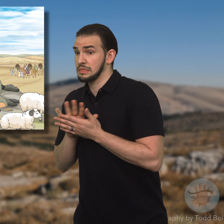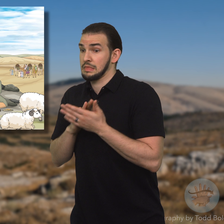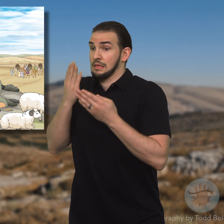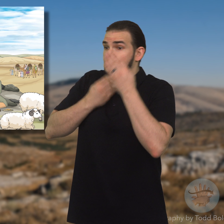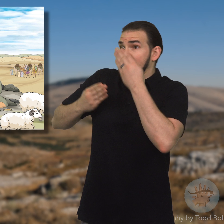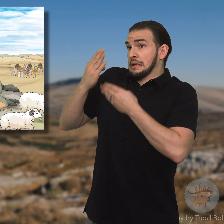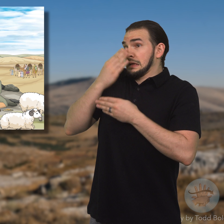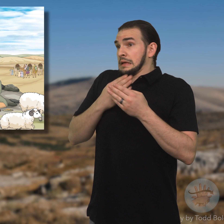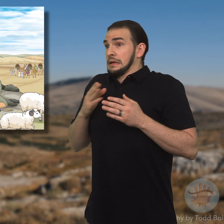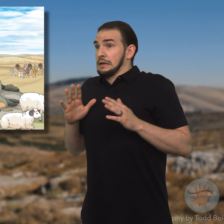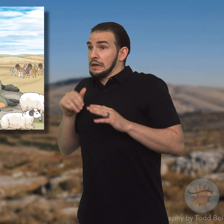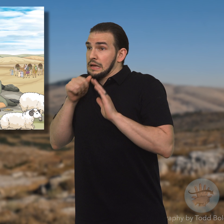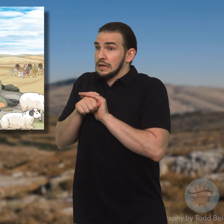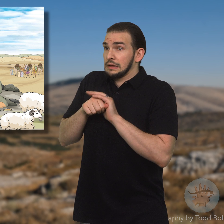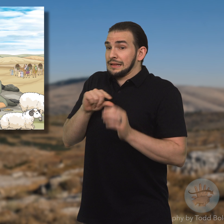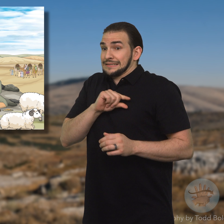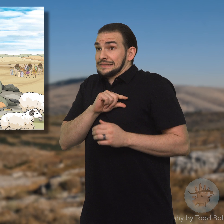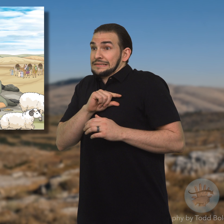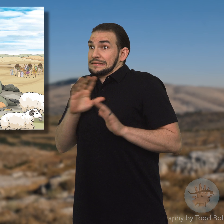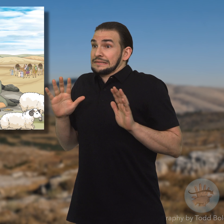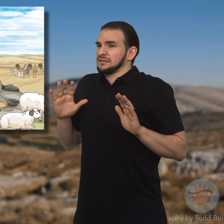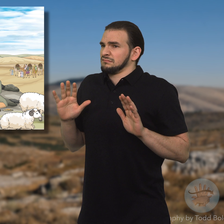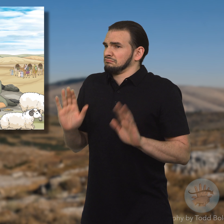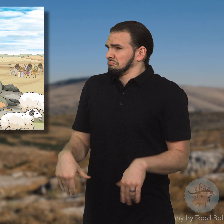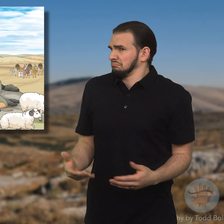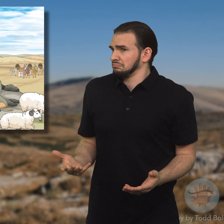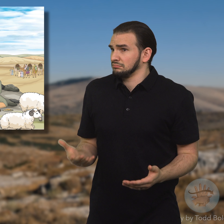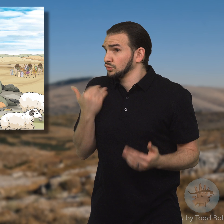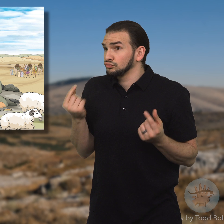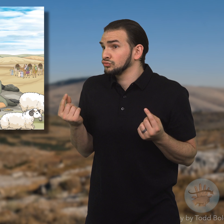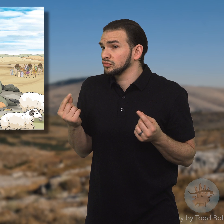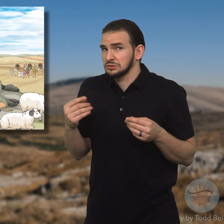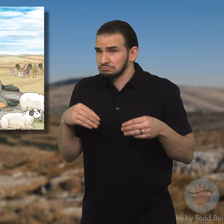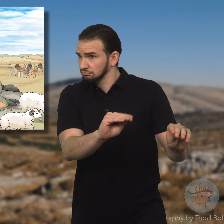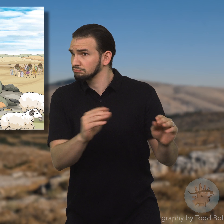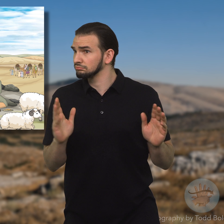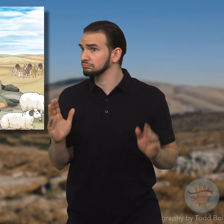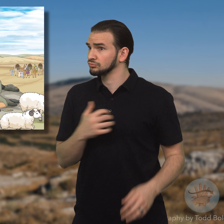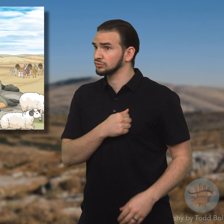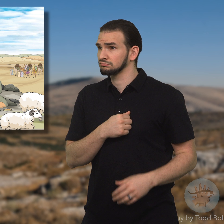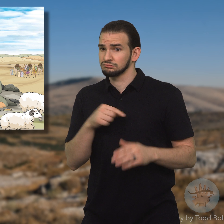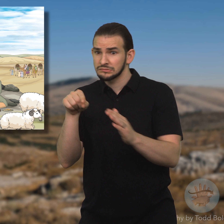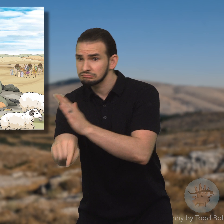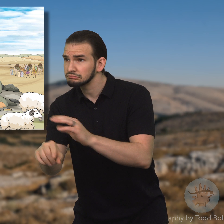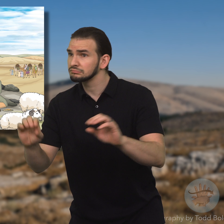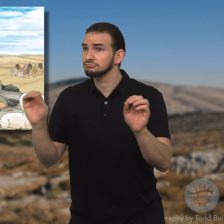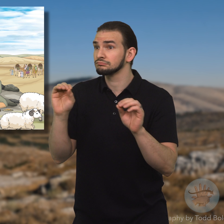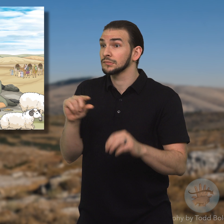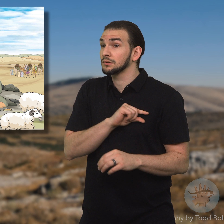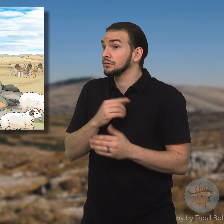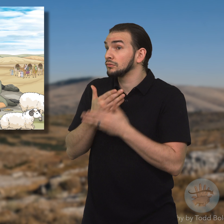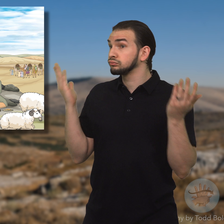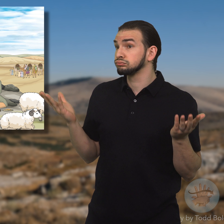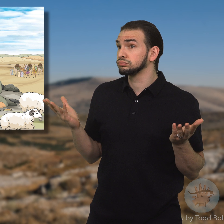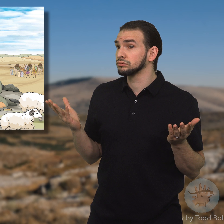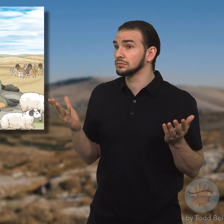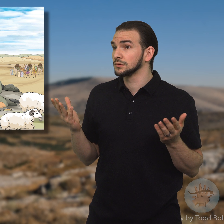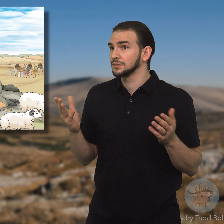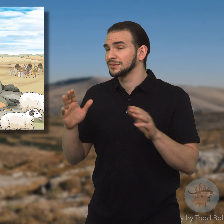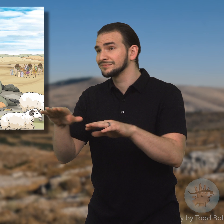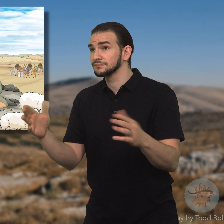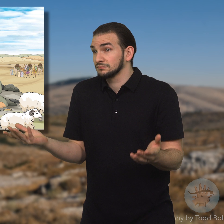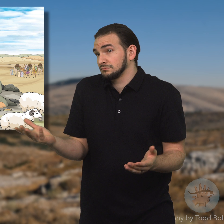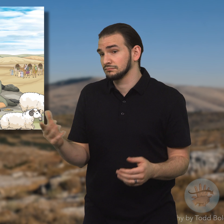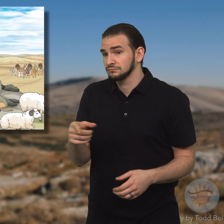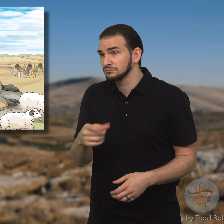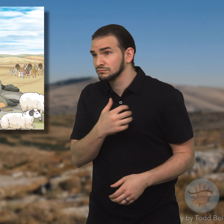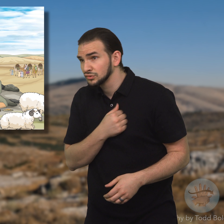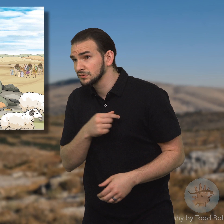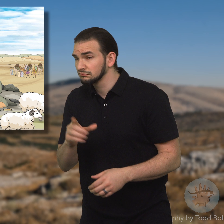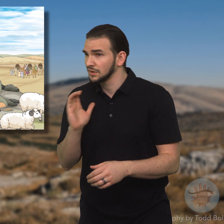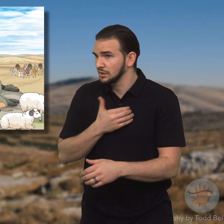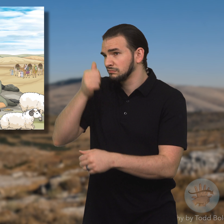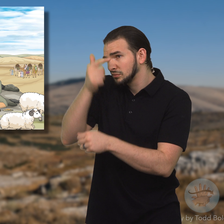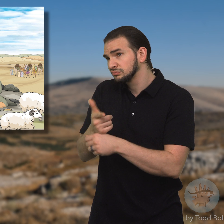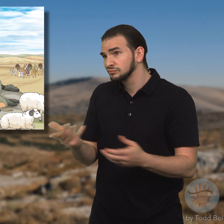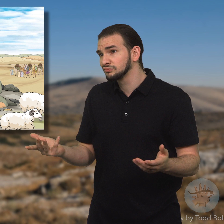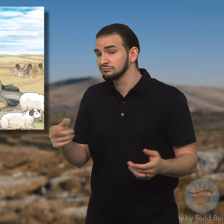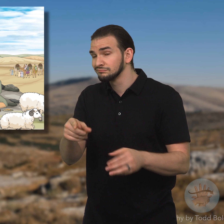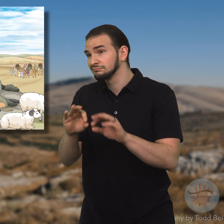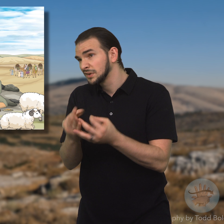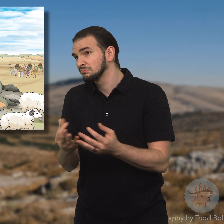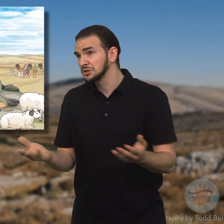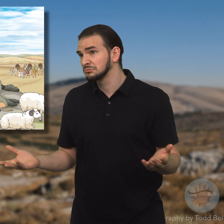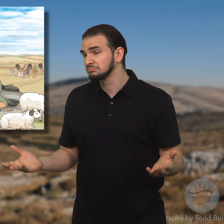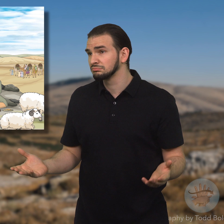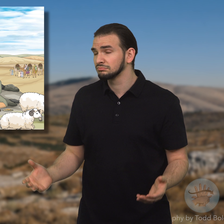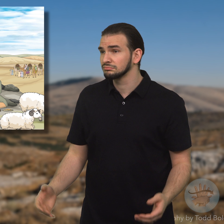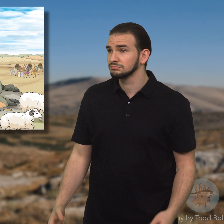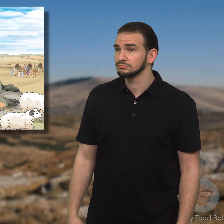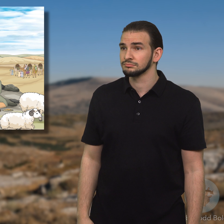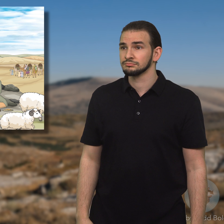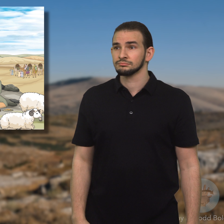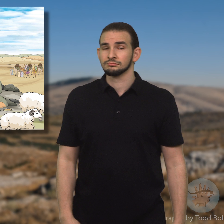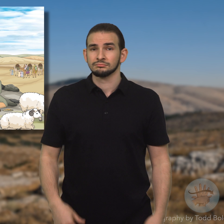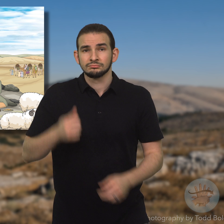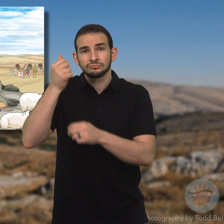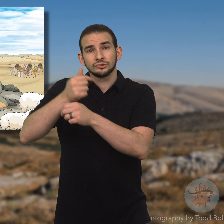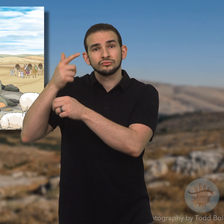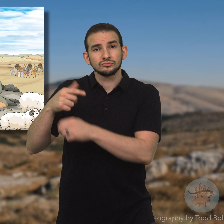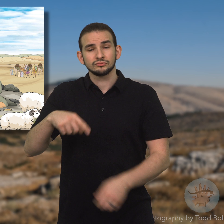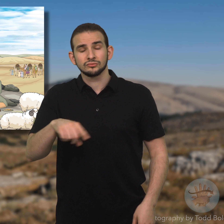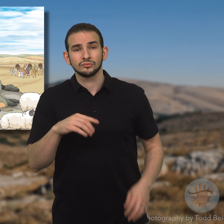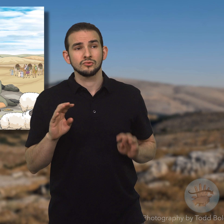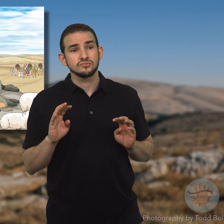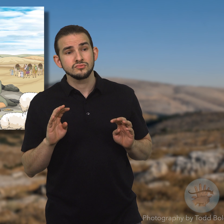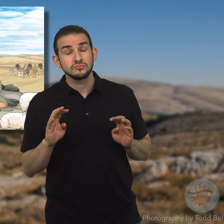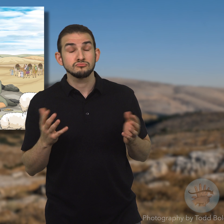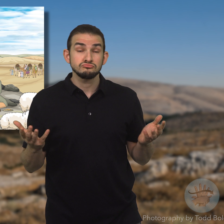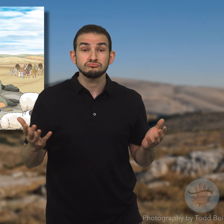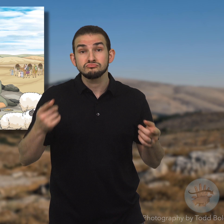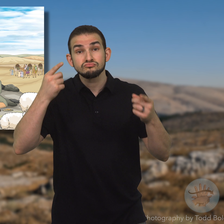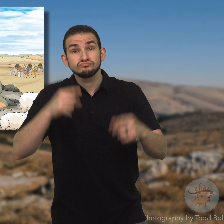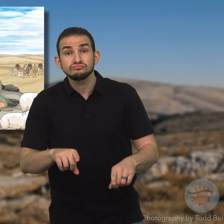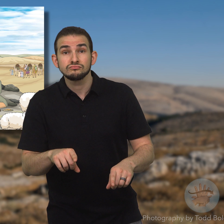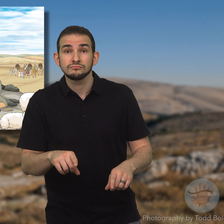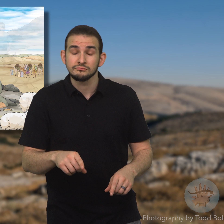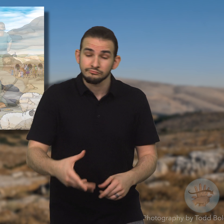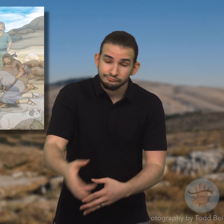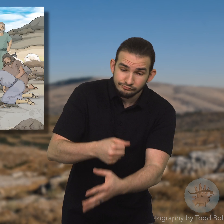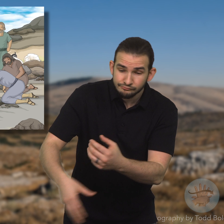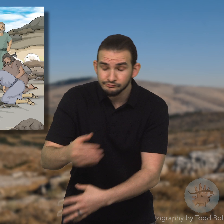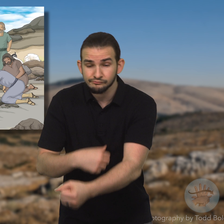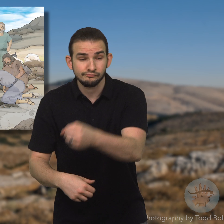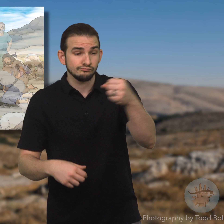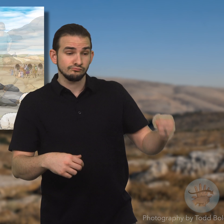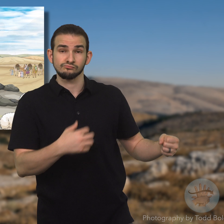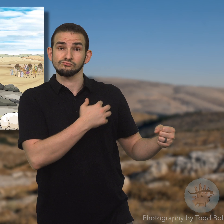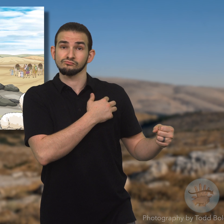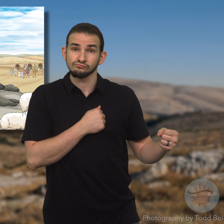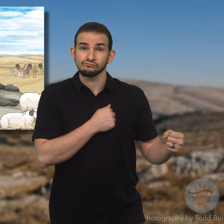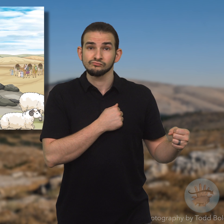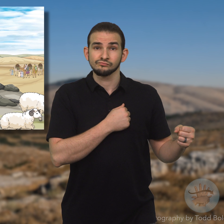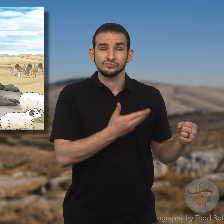Come, let us sell him to the Ishmaelites and not lay a hand on him; for he is our brother, our own flesh.”